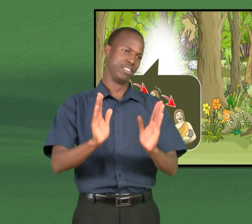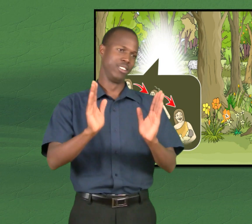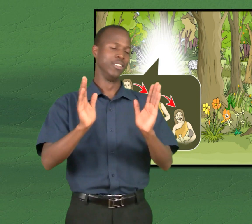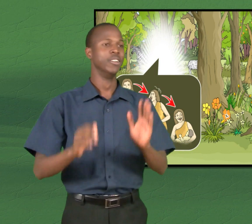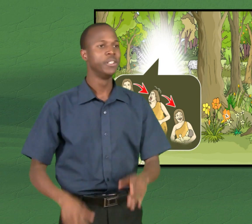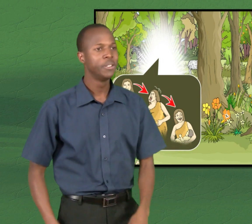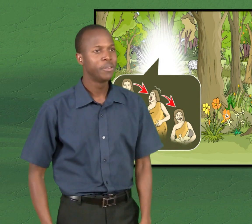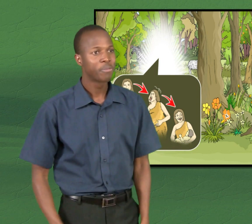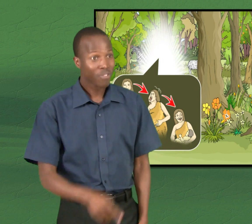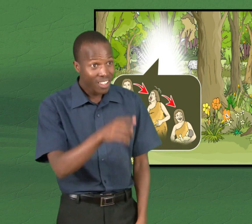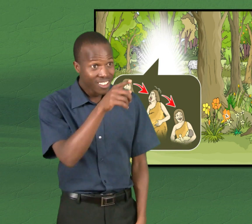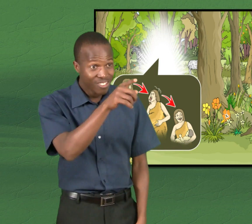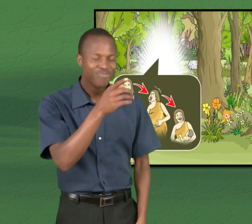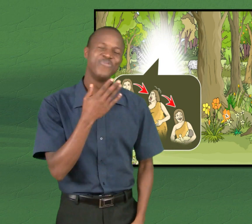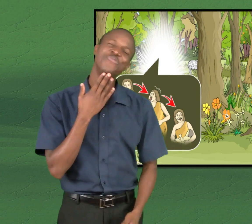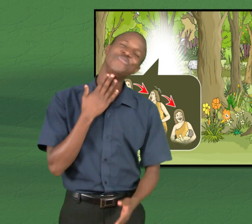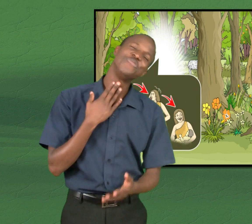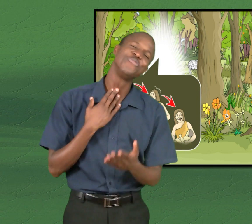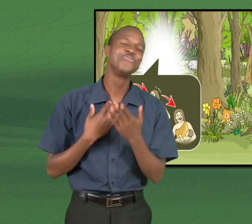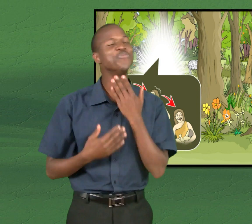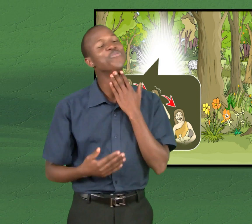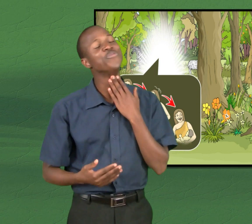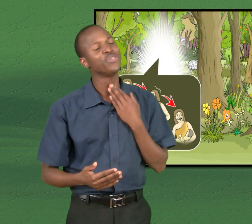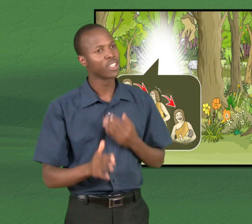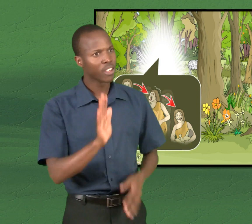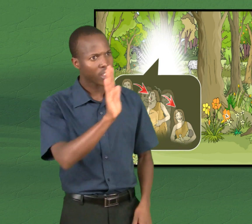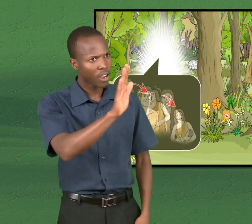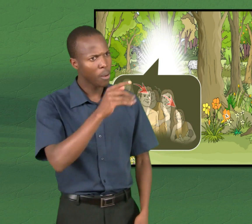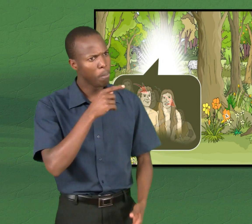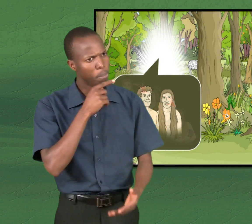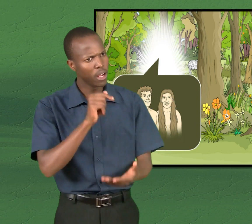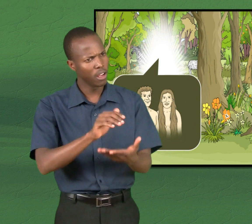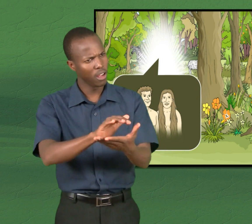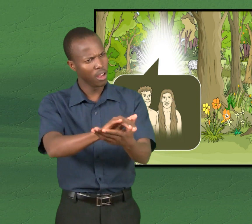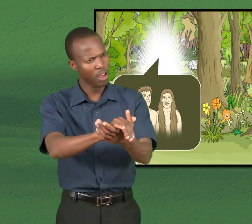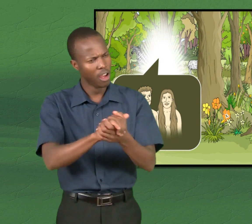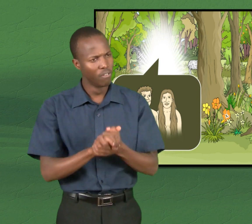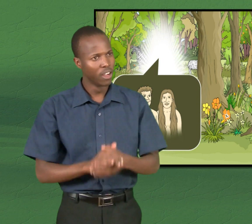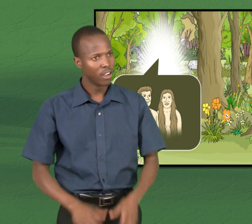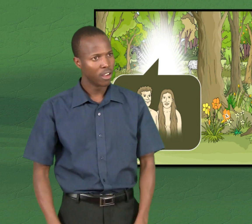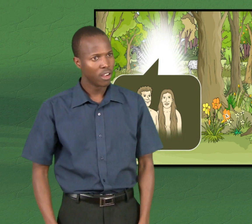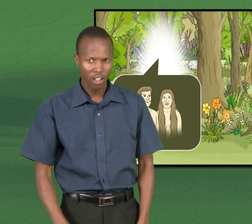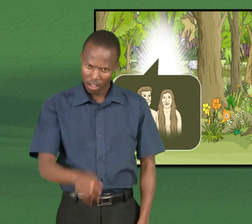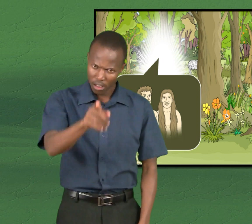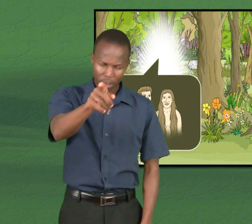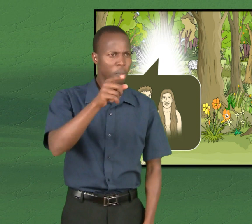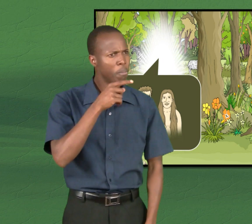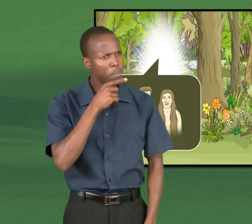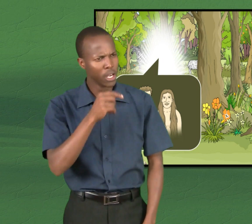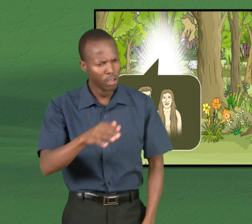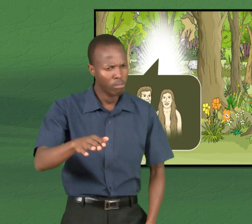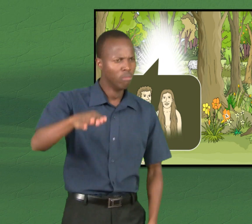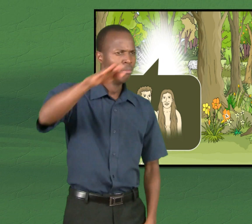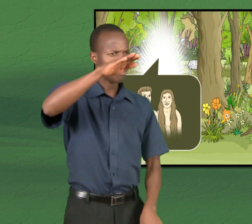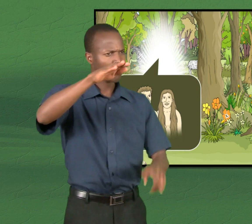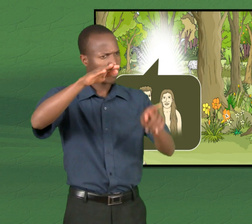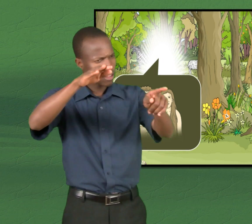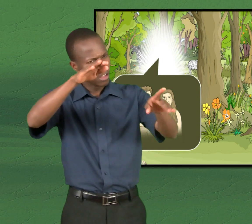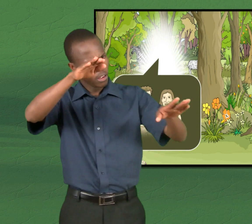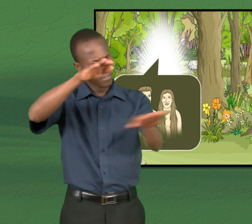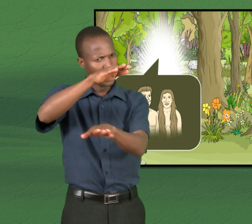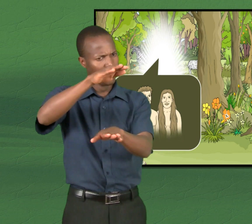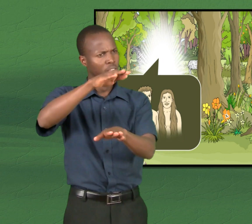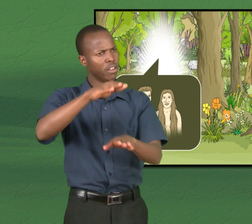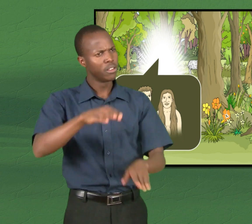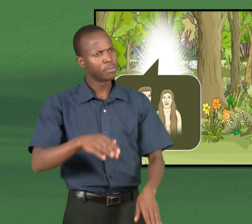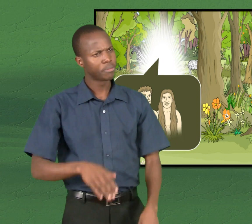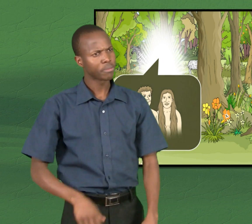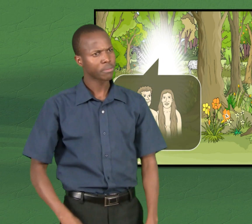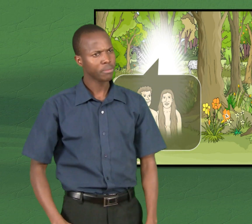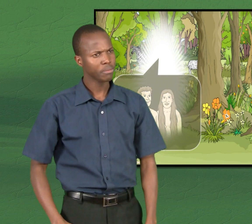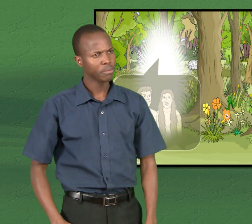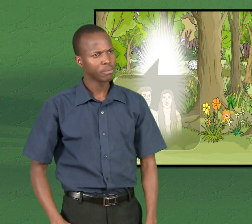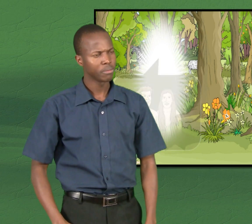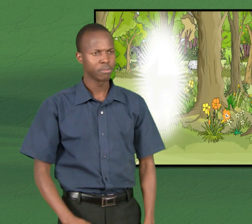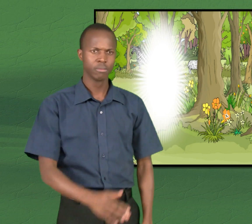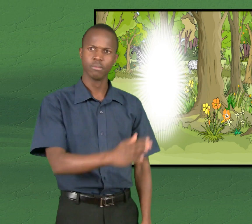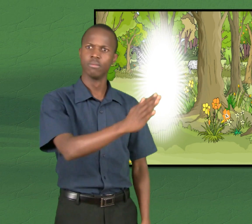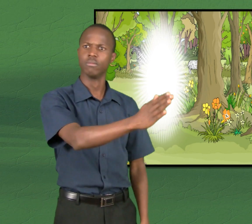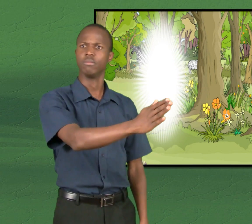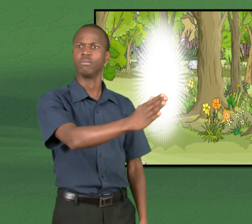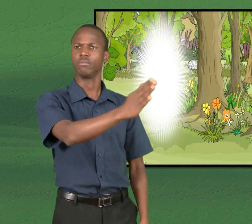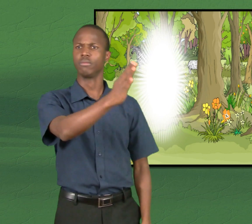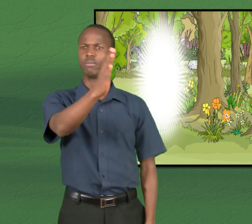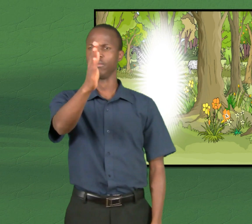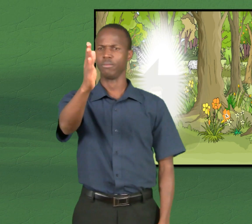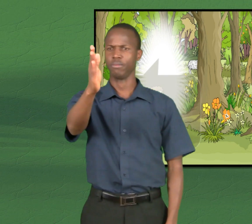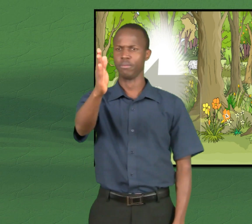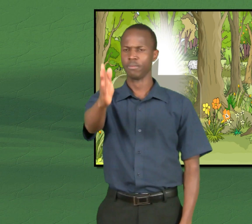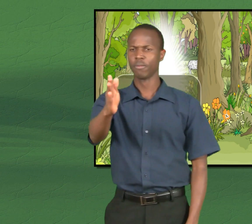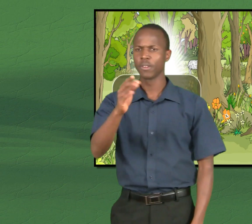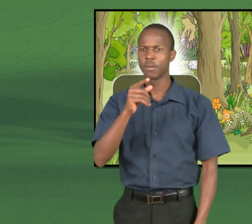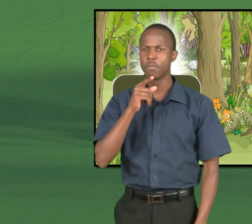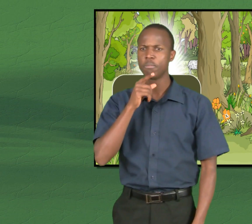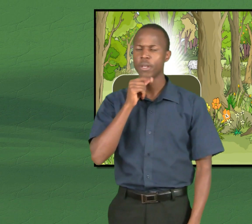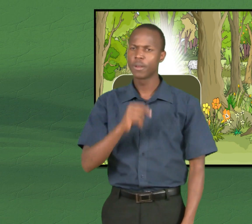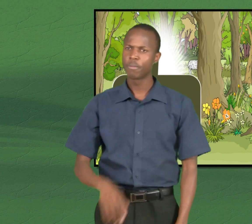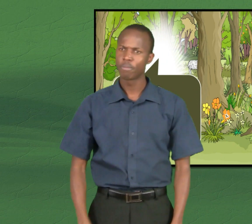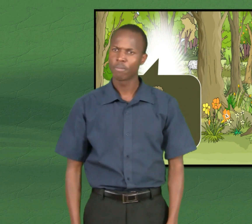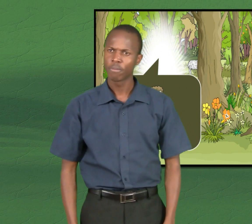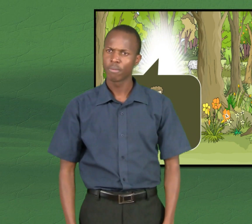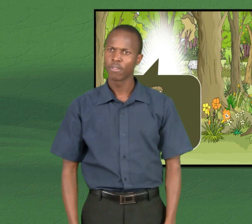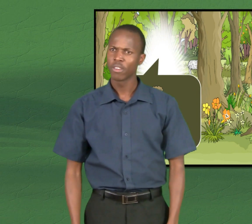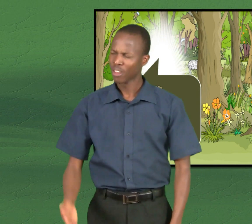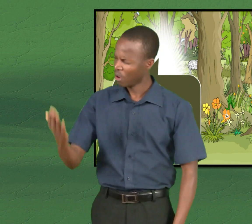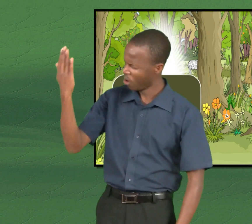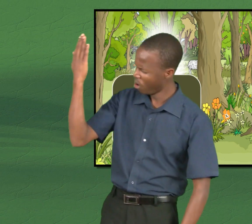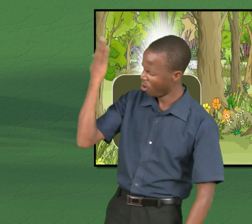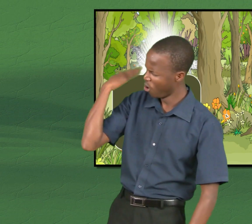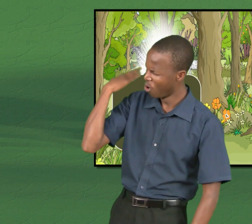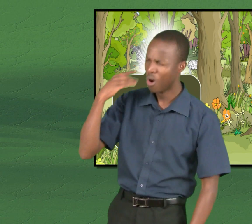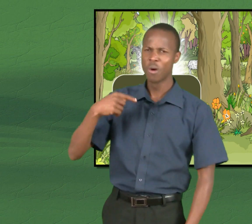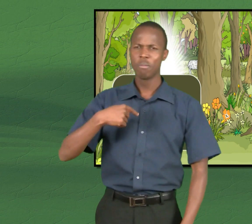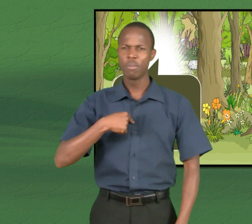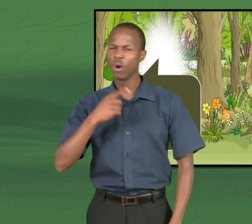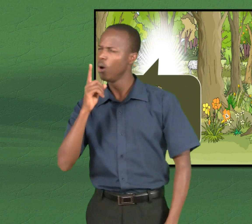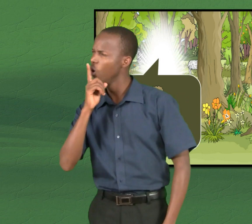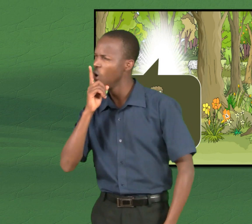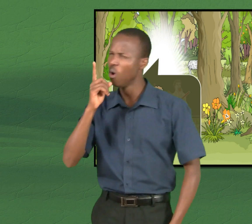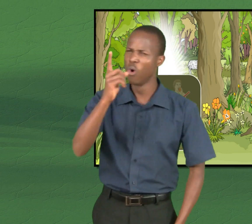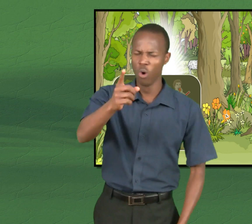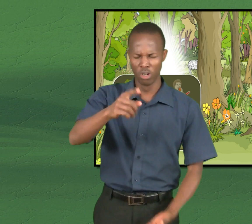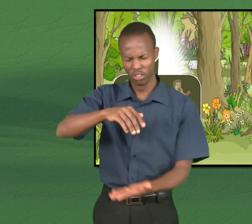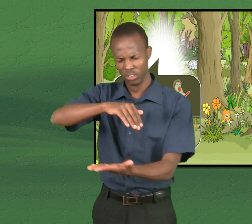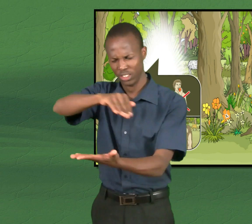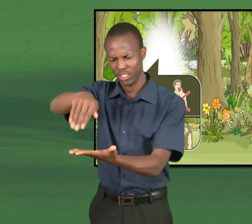in pain you will bring forth children.